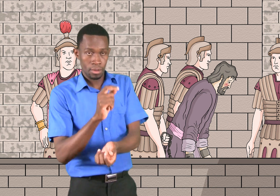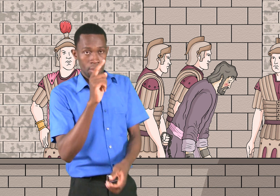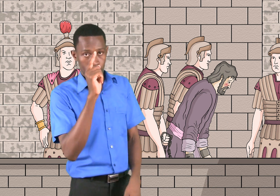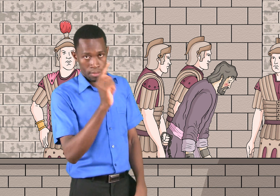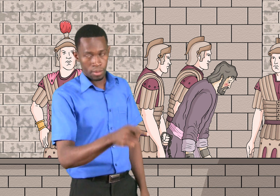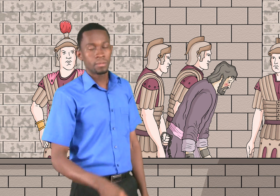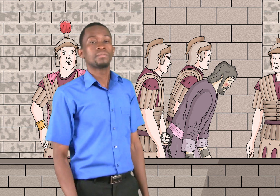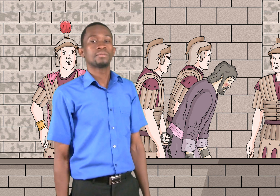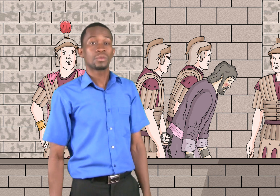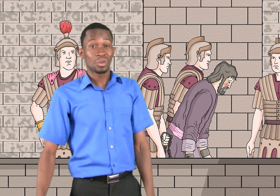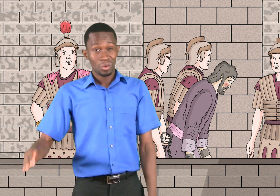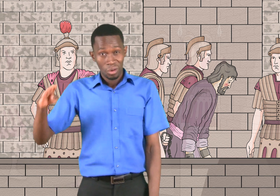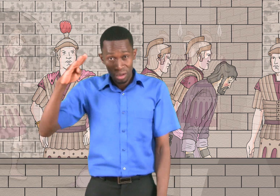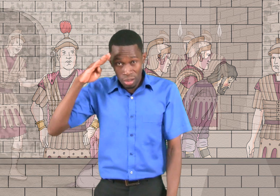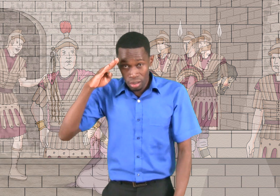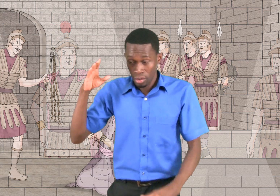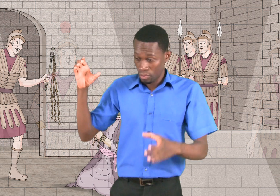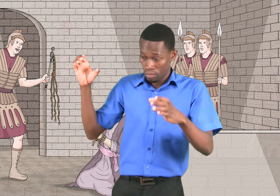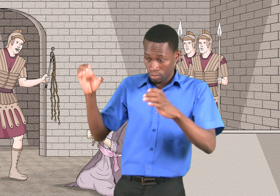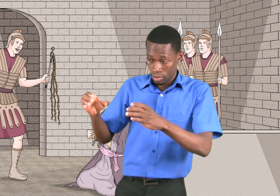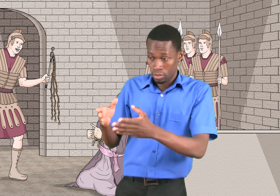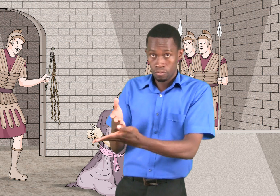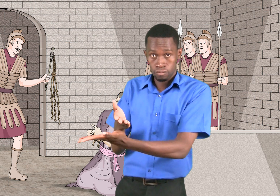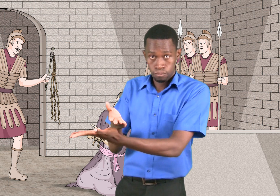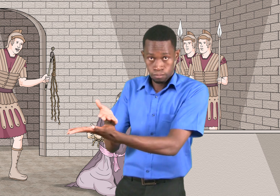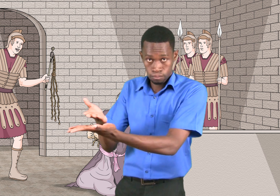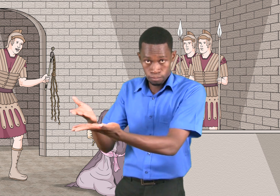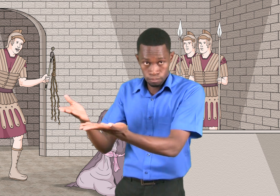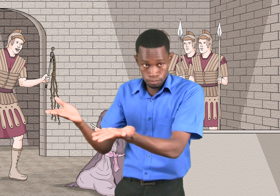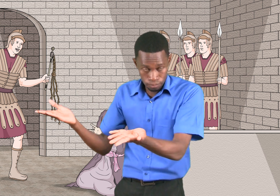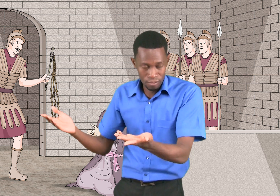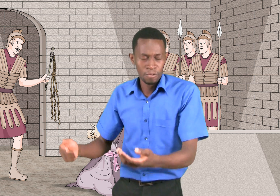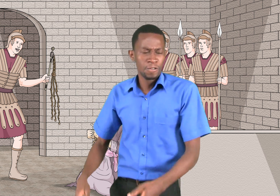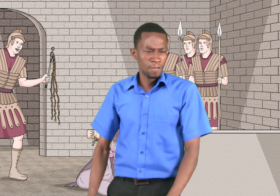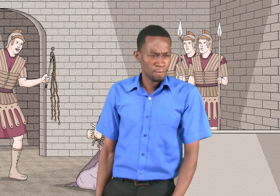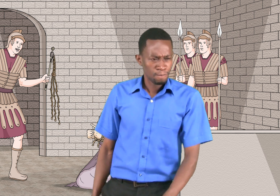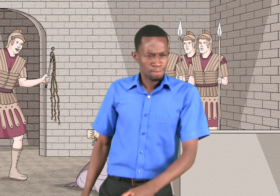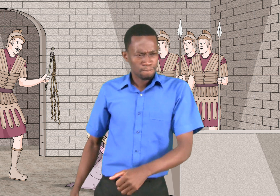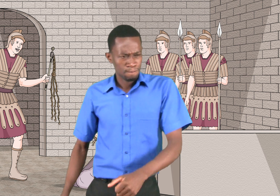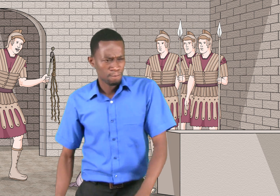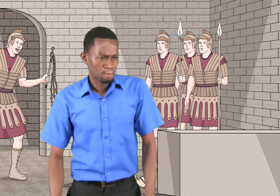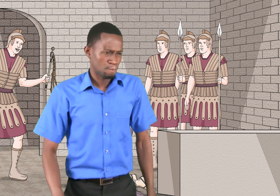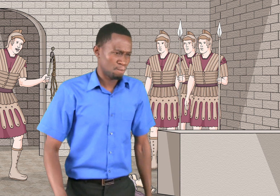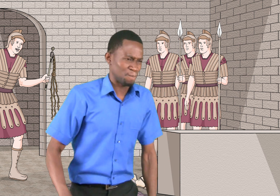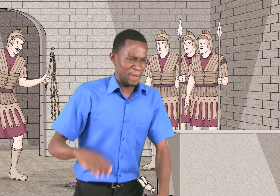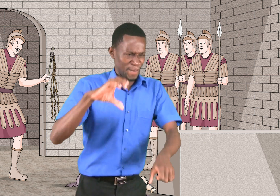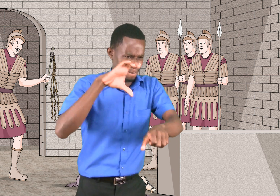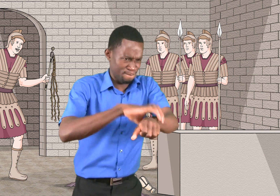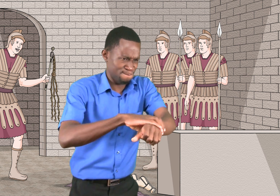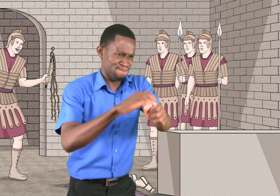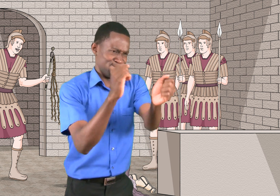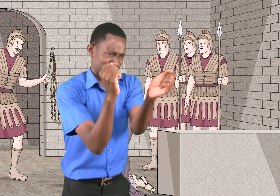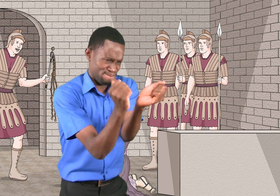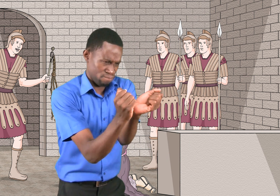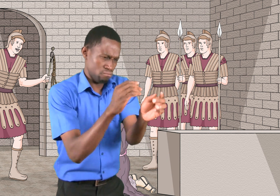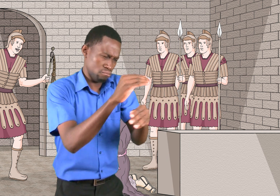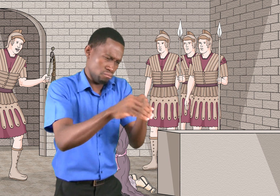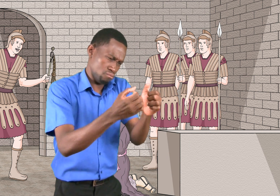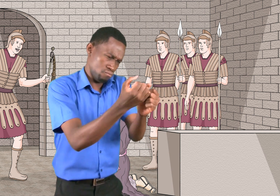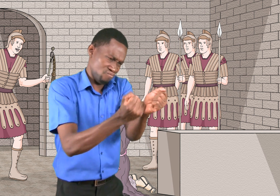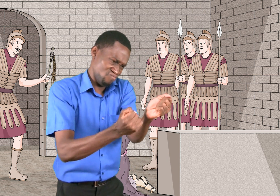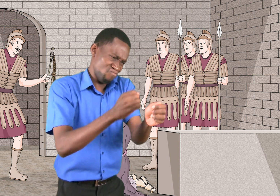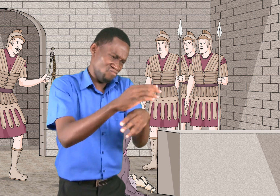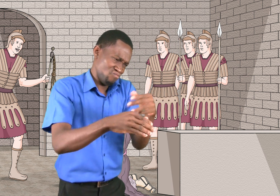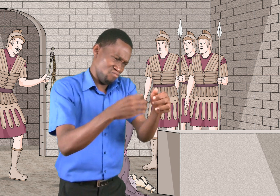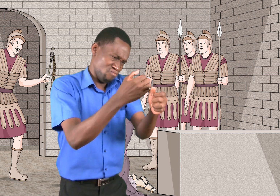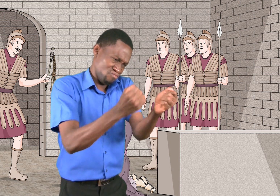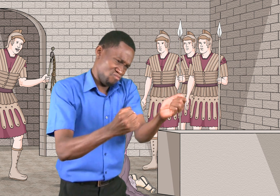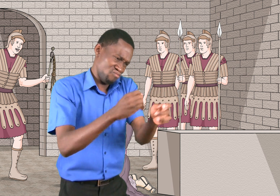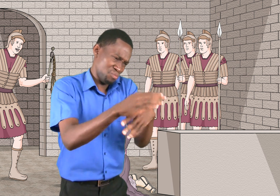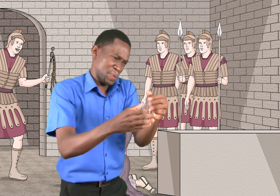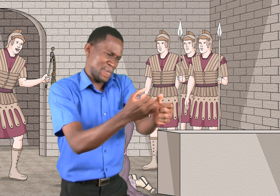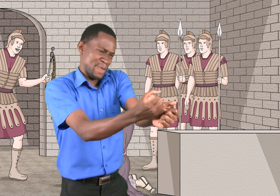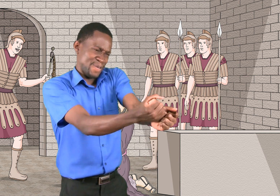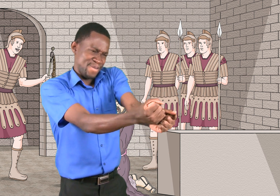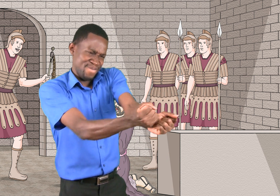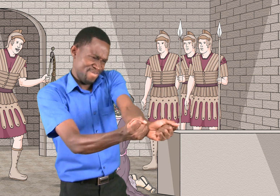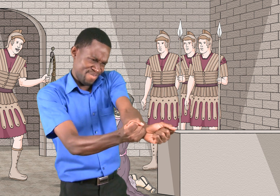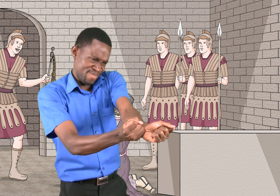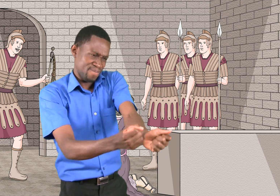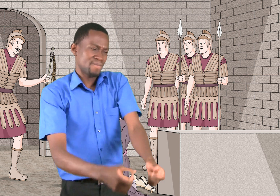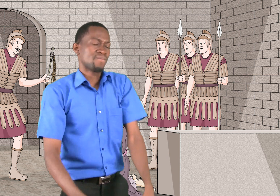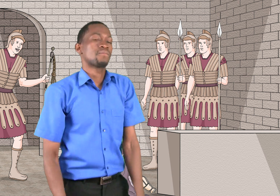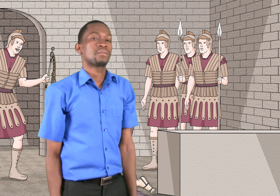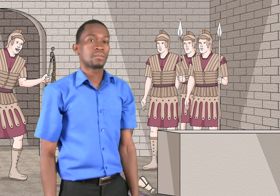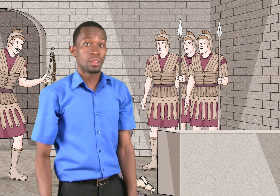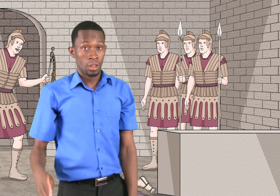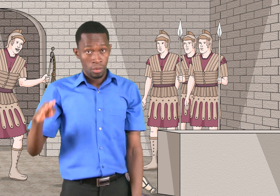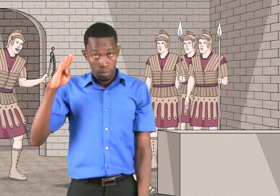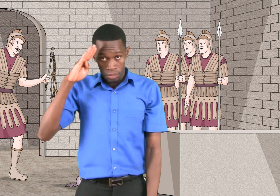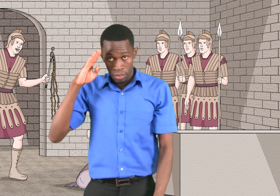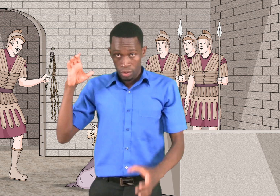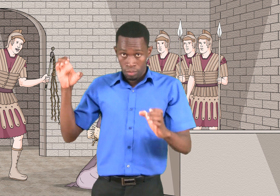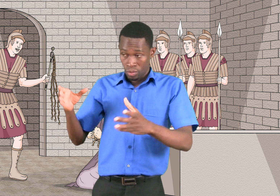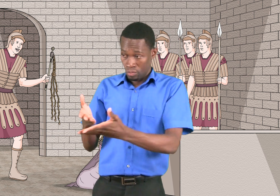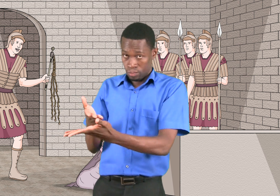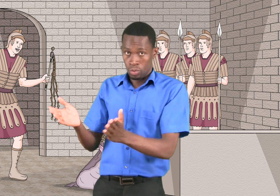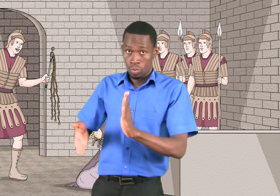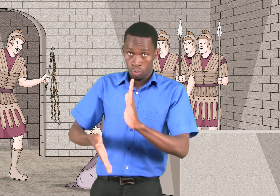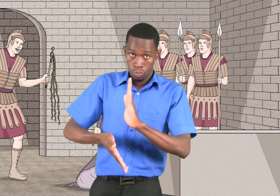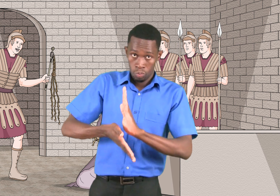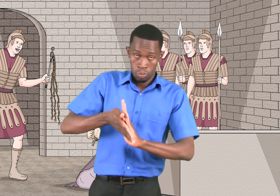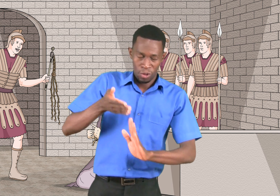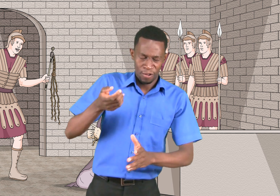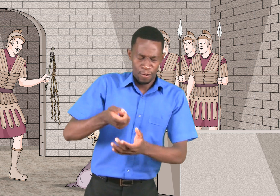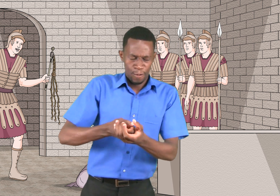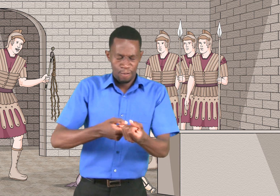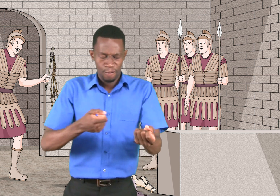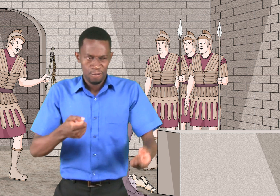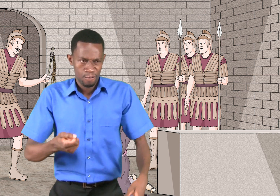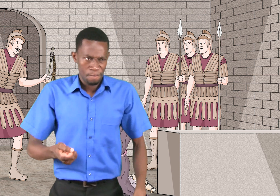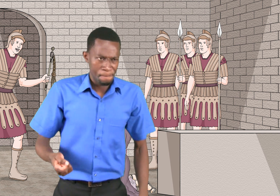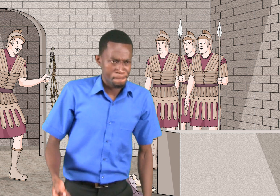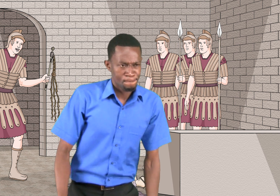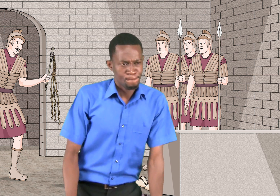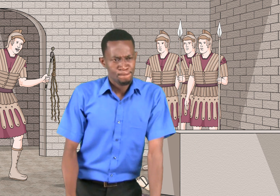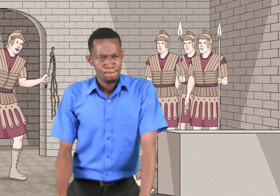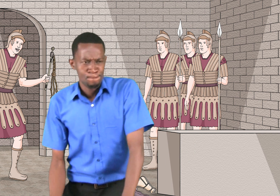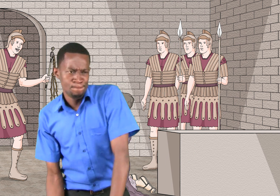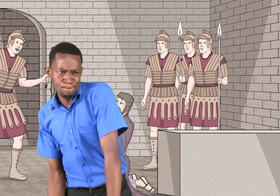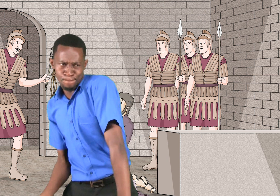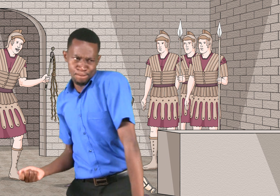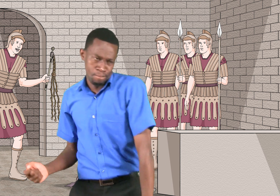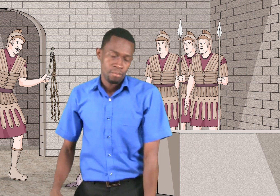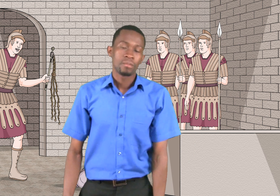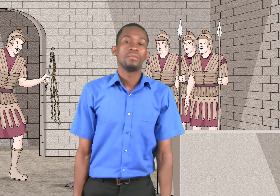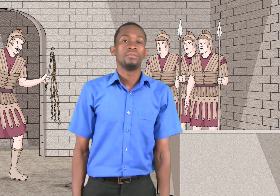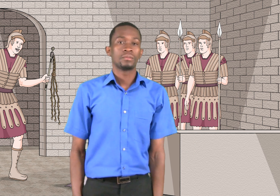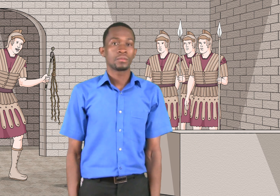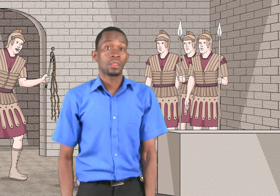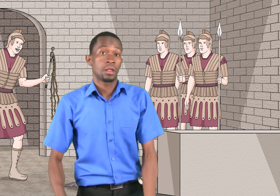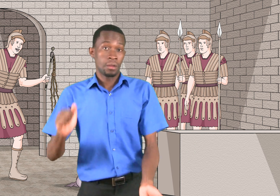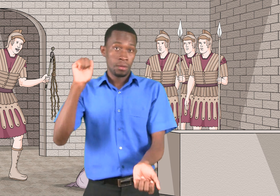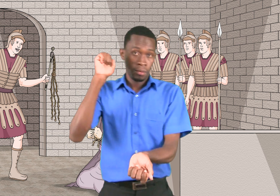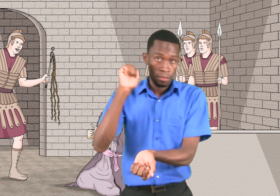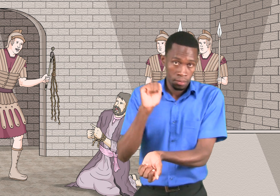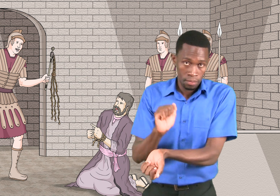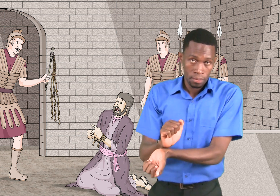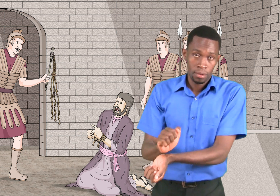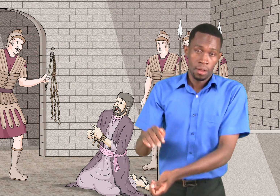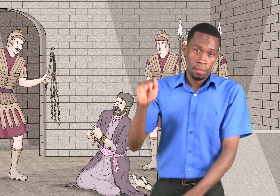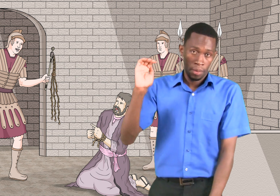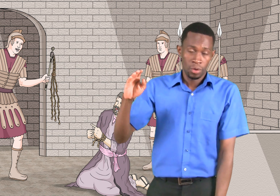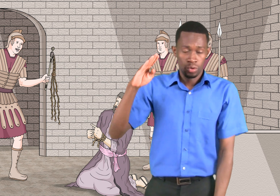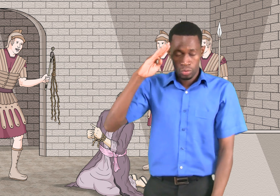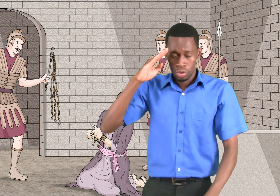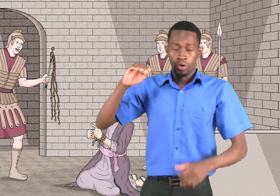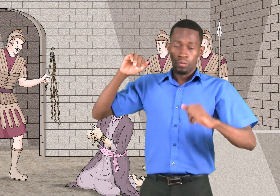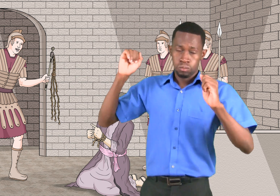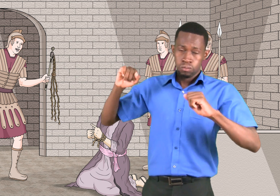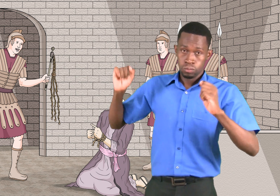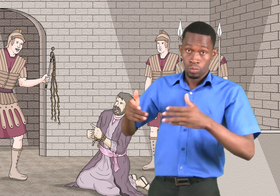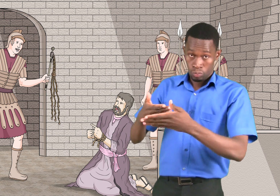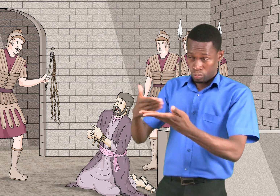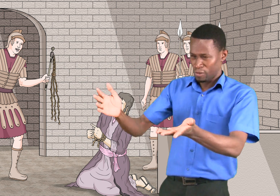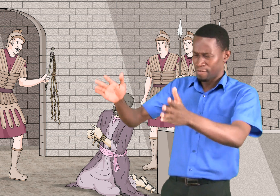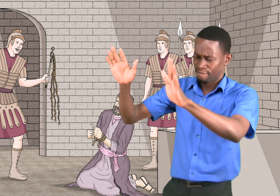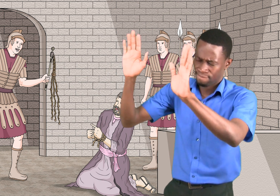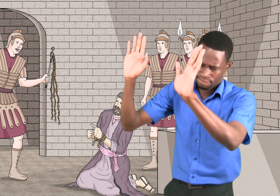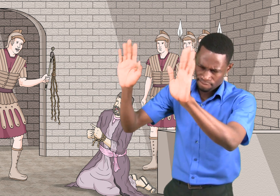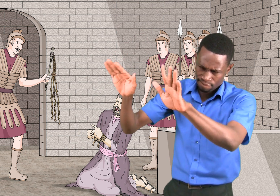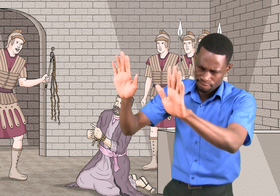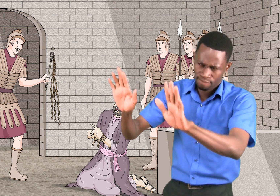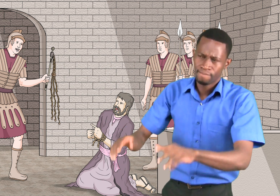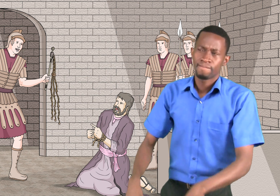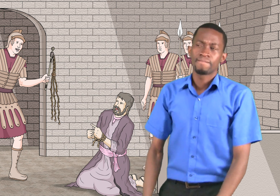He directed that Paul be flogged and interrogated to determine the reason for this outcry against him.